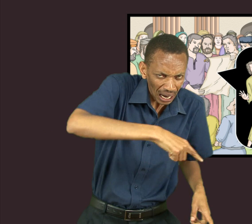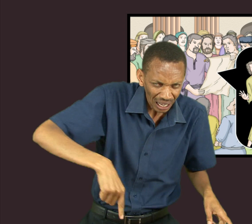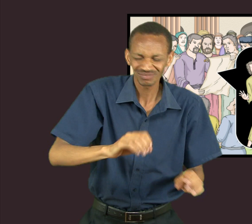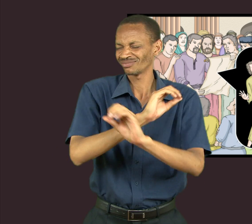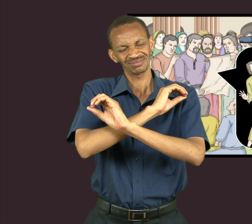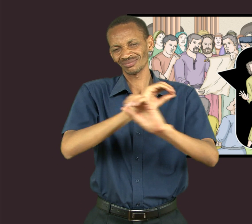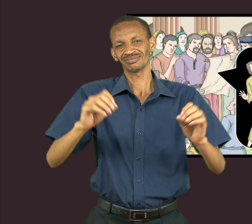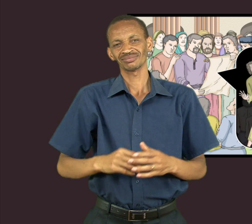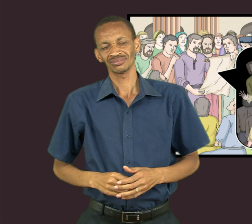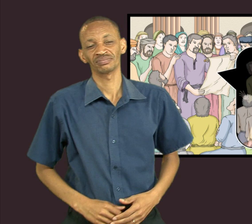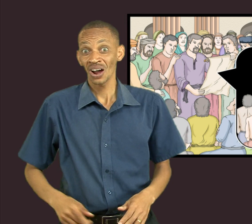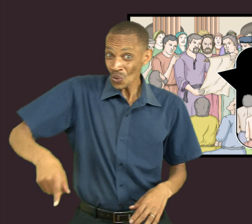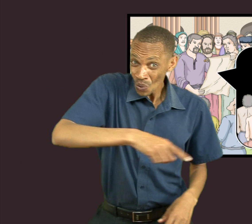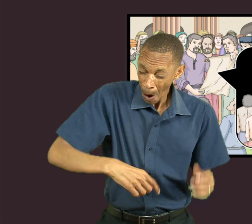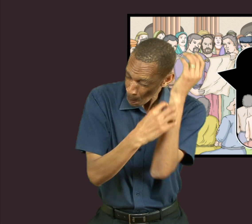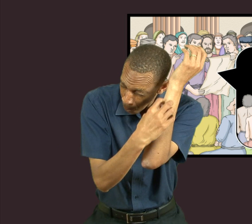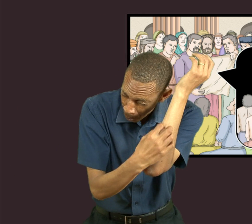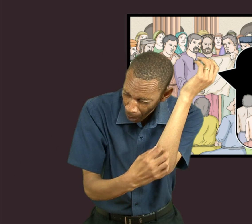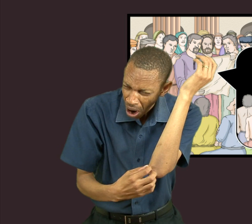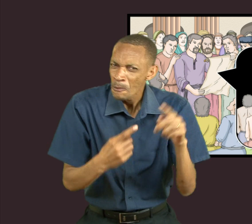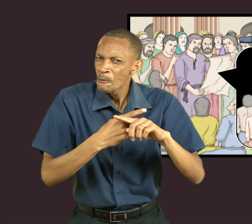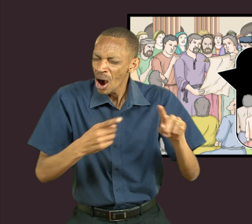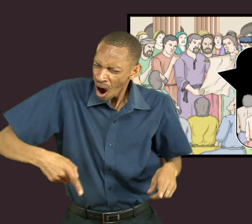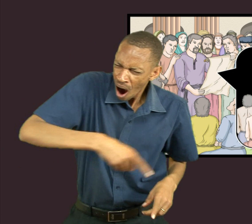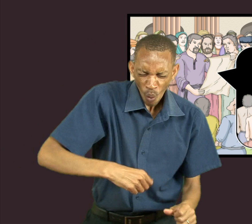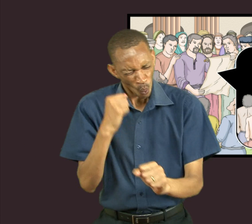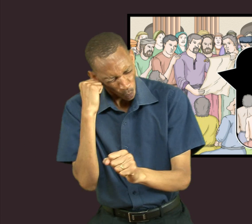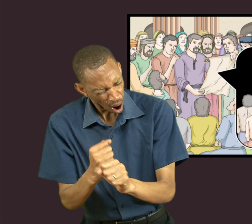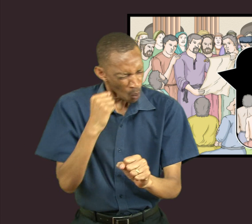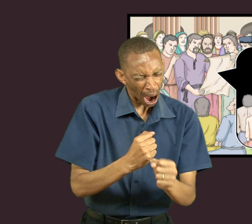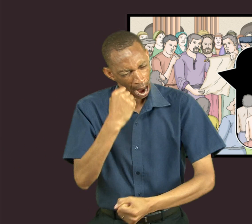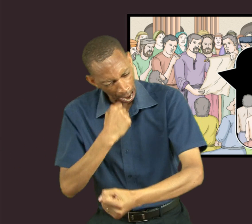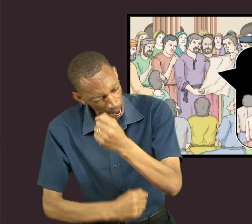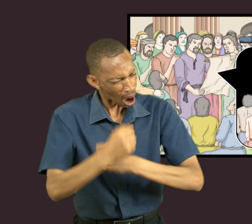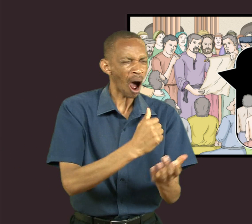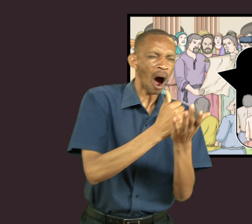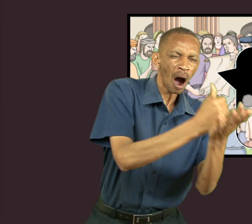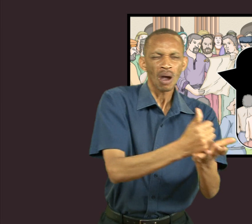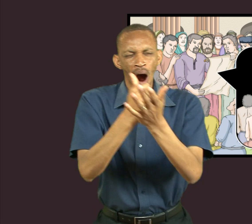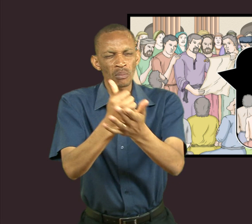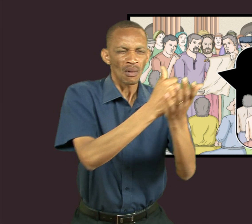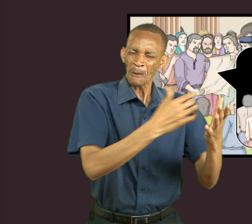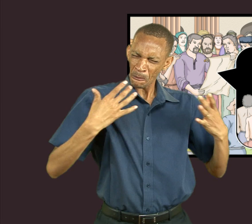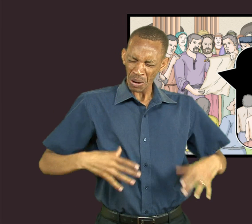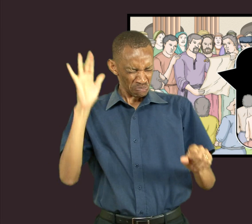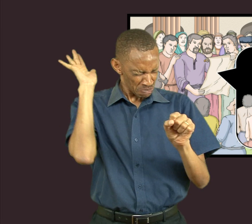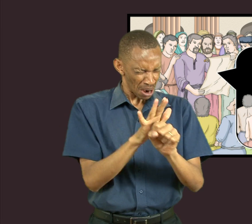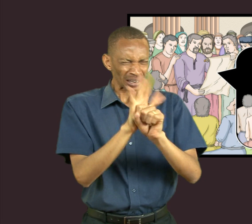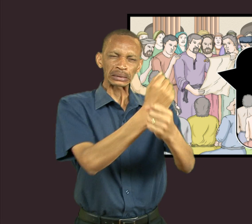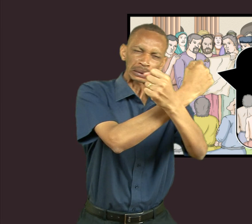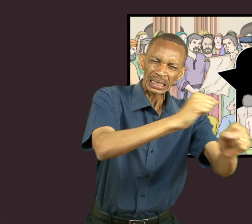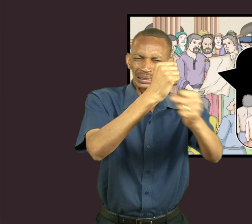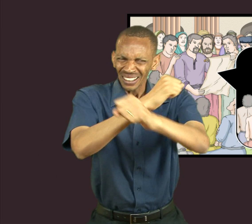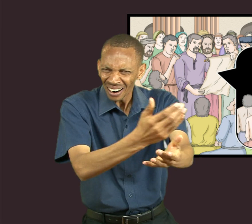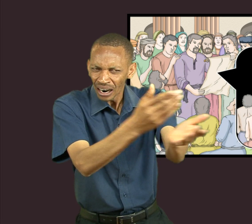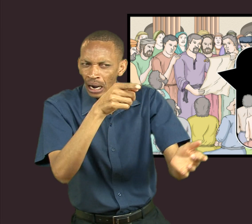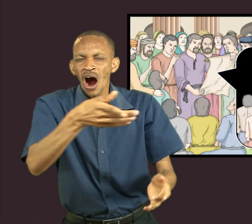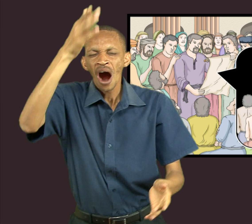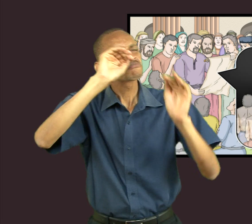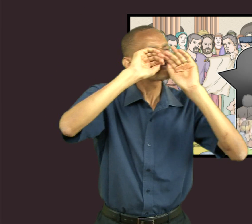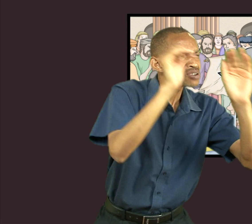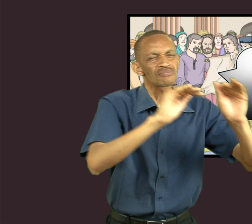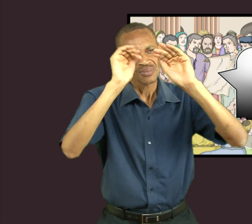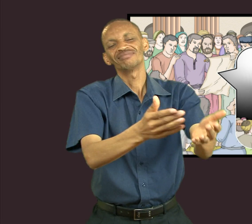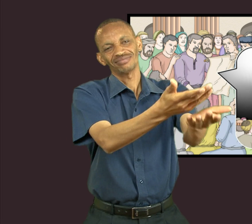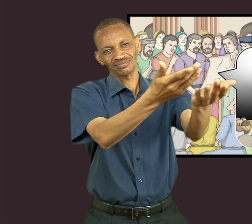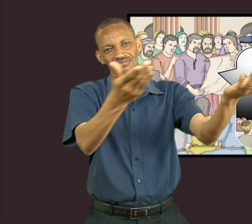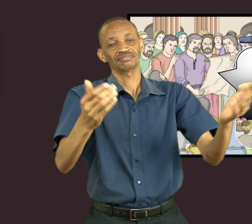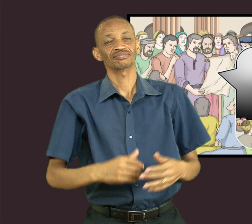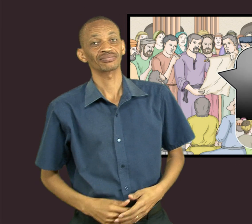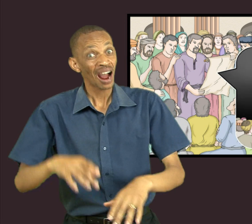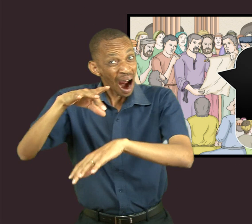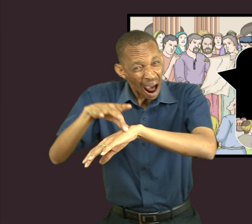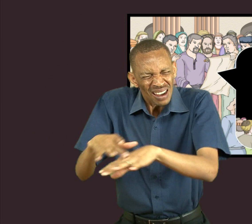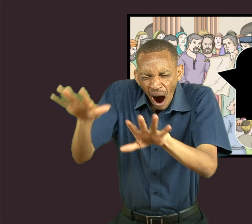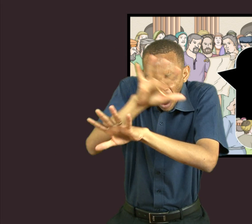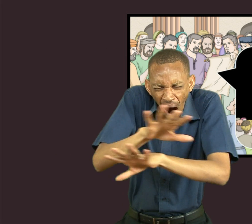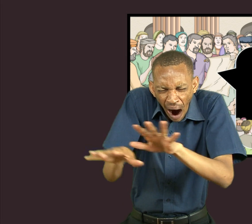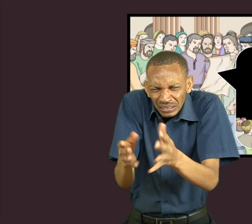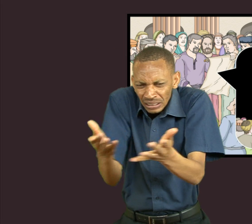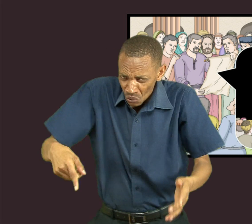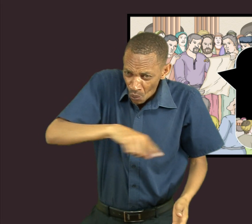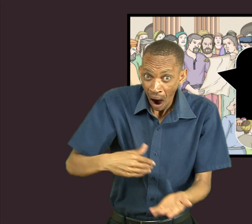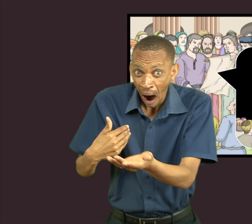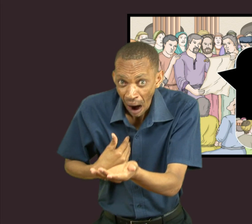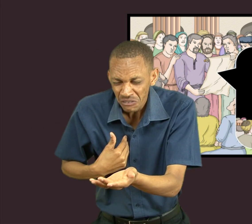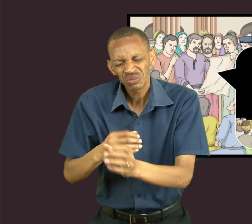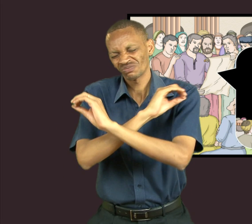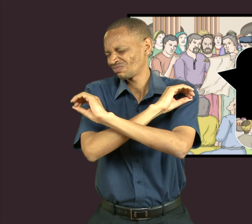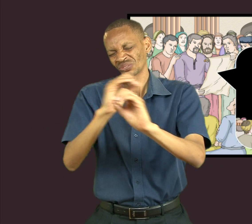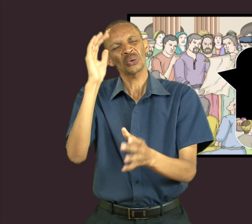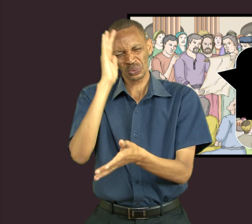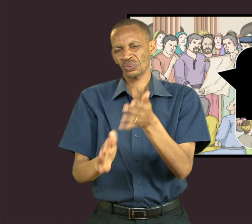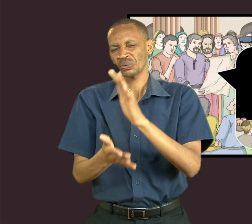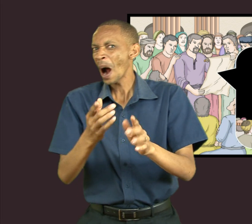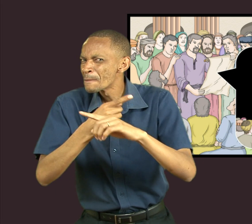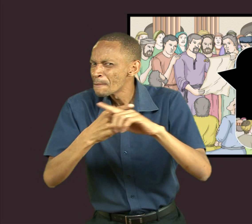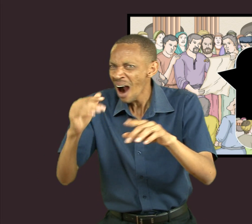sorrowful, yet always rejoicing; poor, yet making many rich;